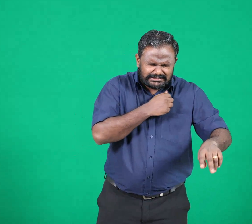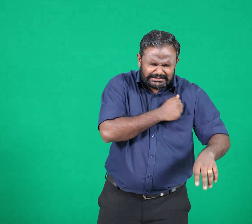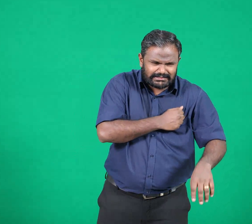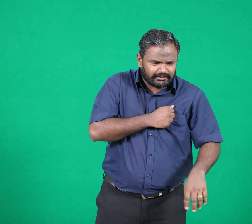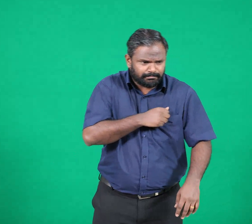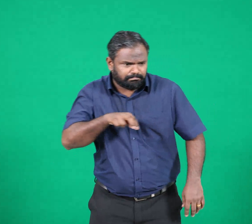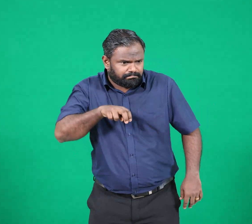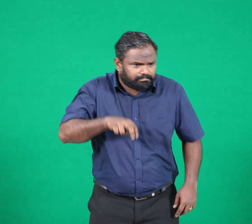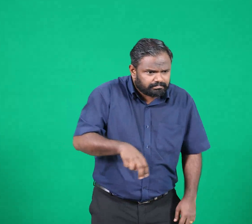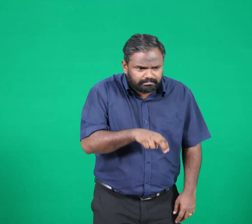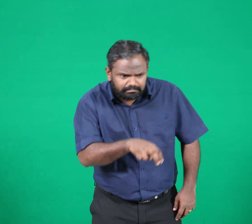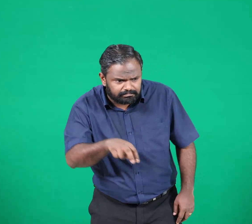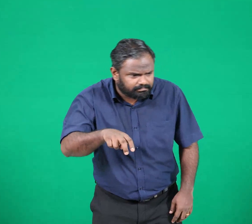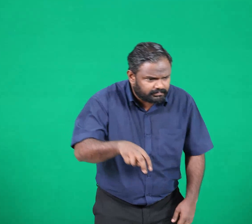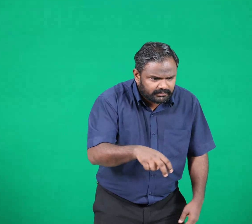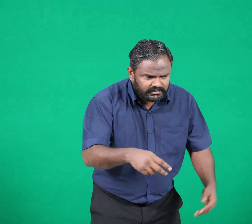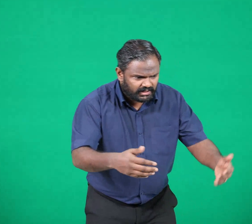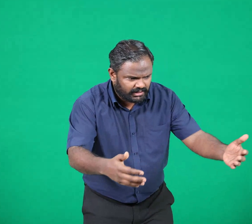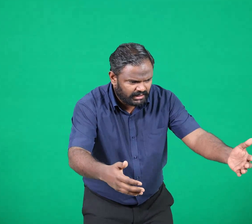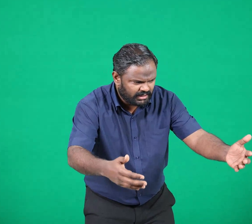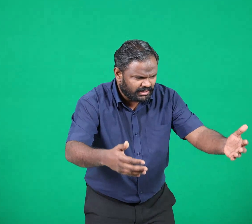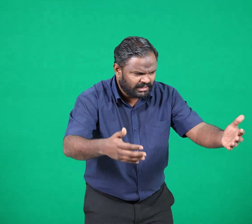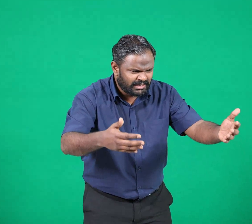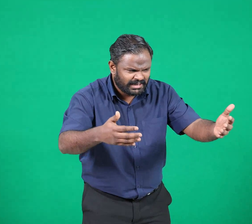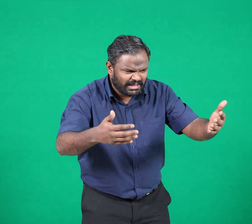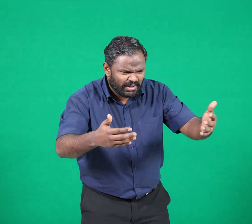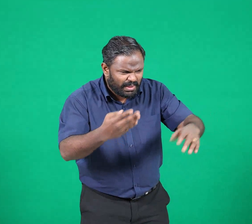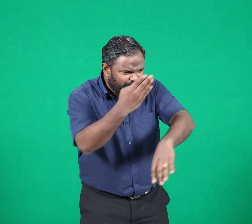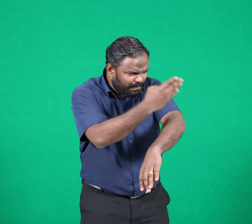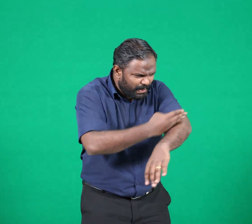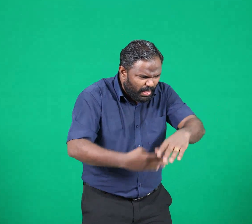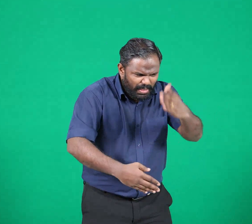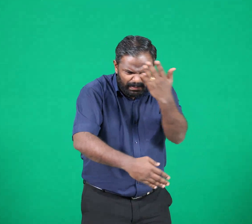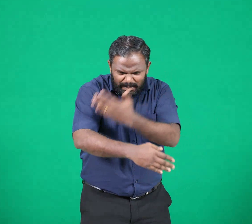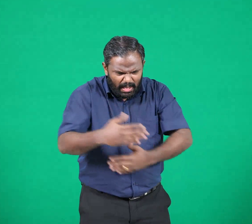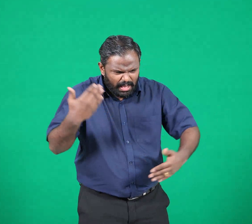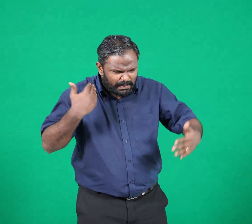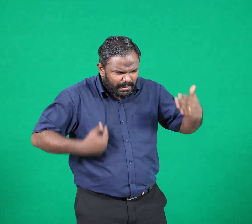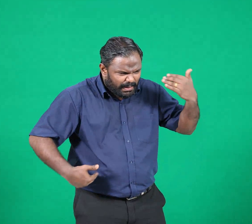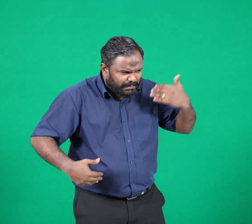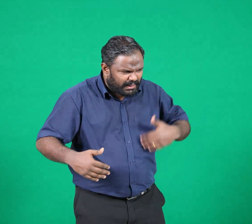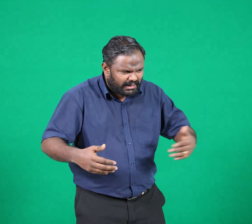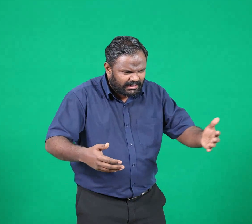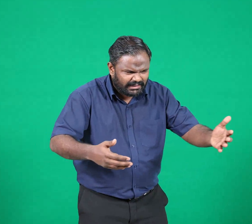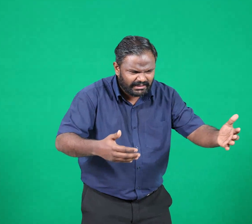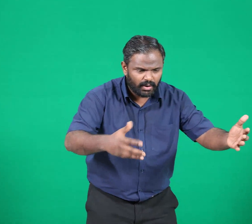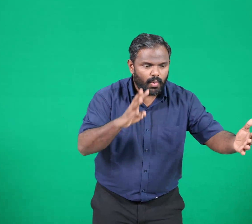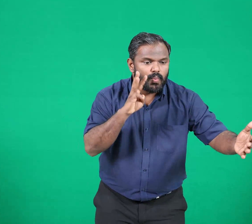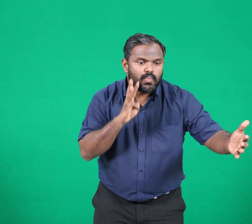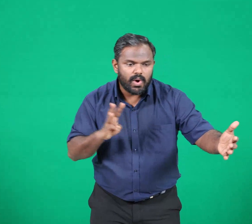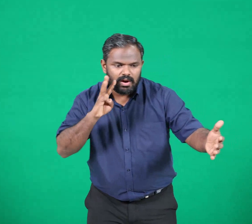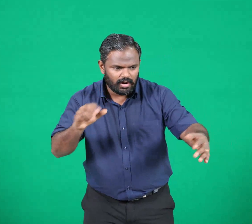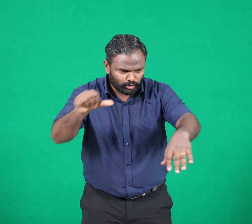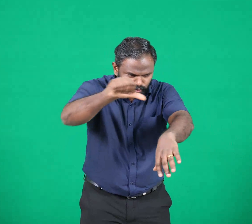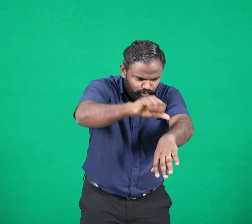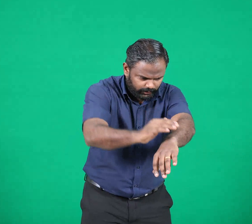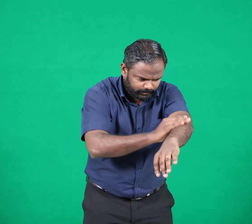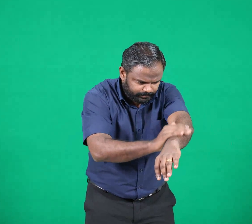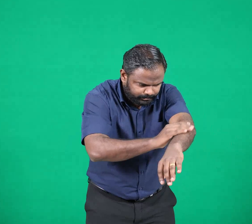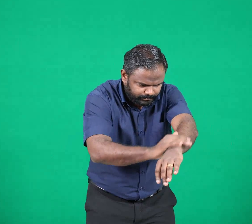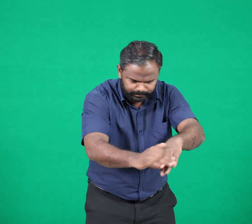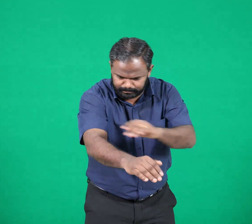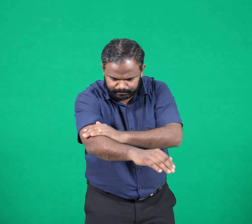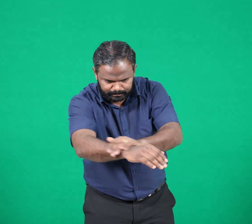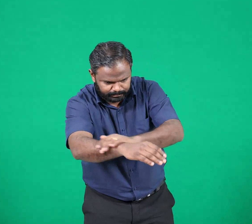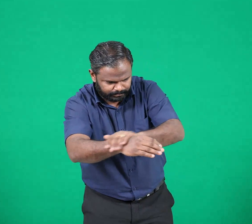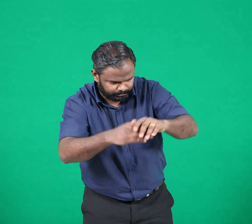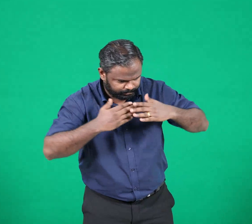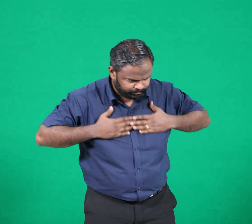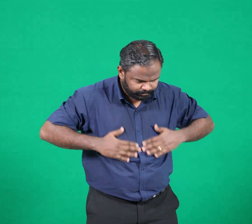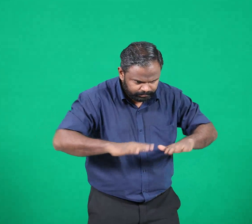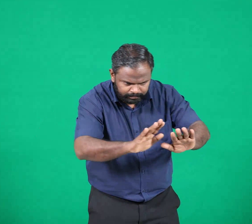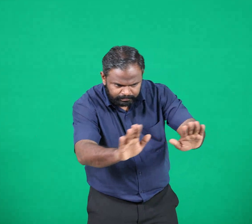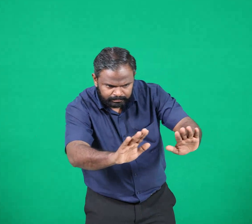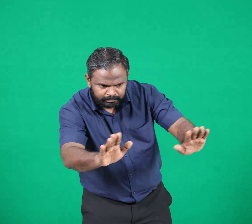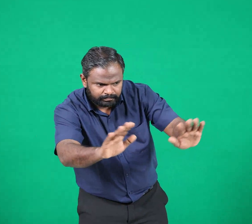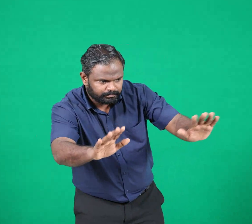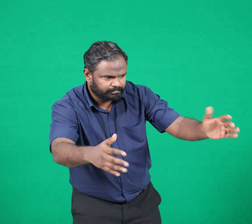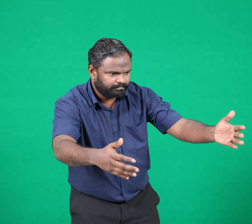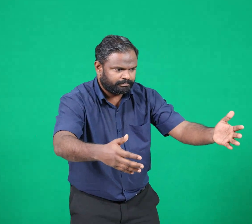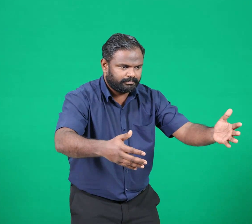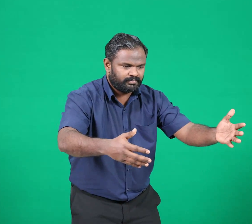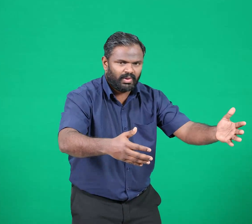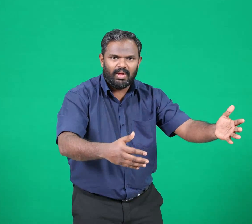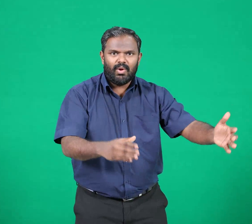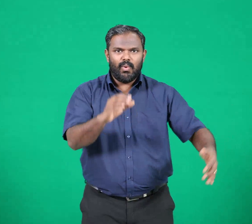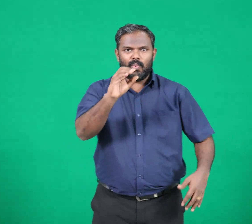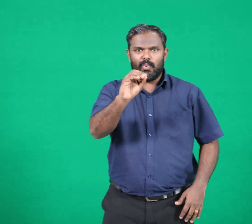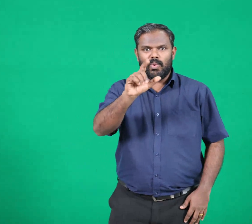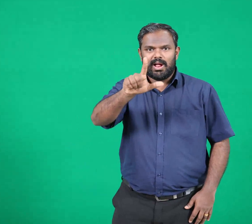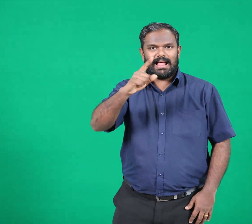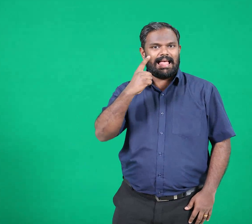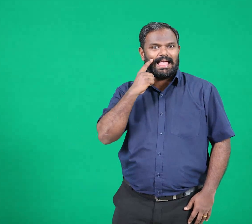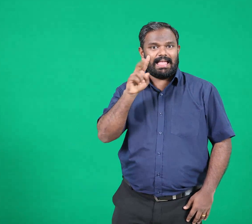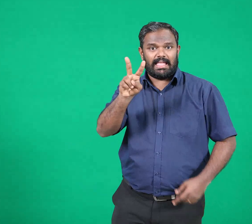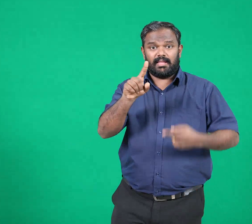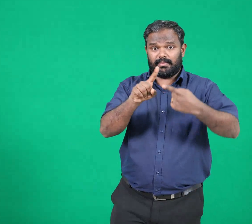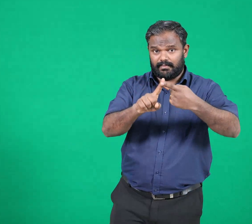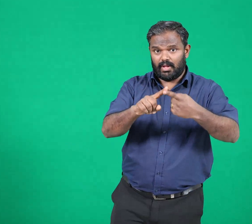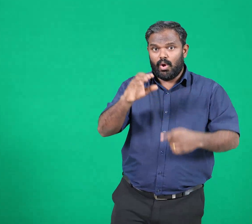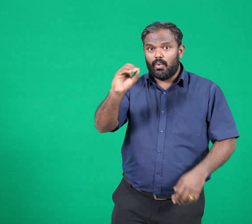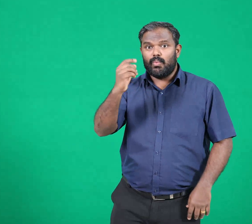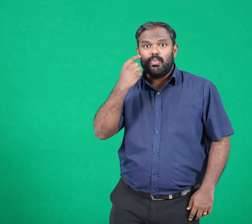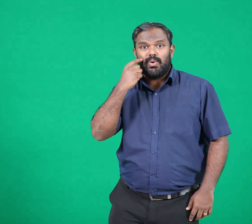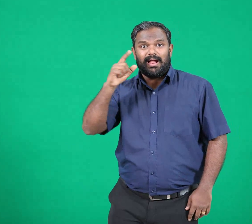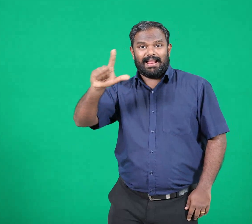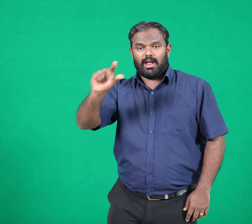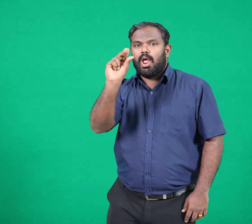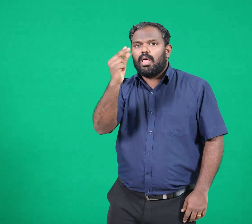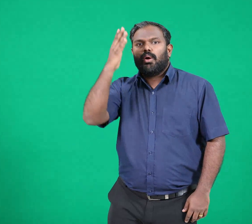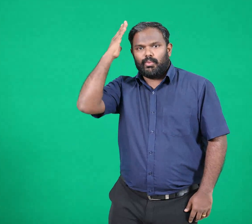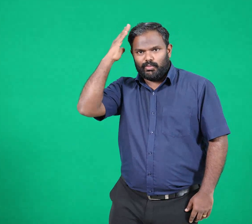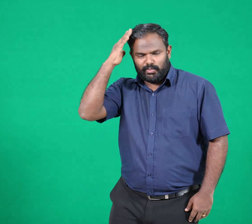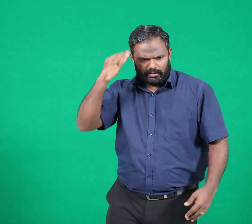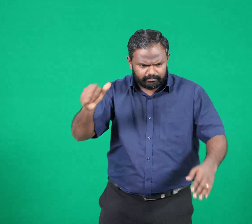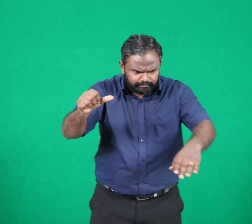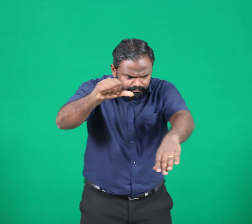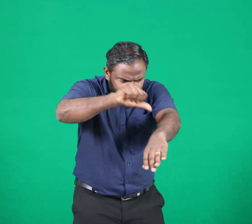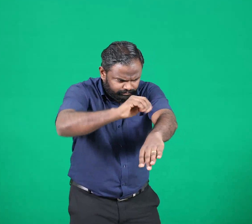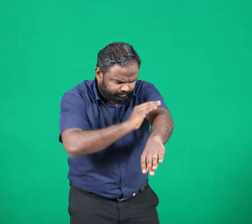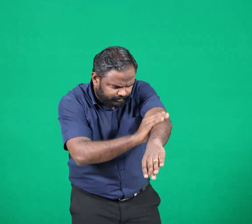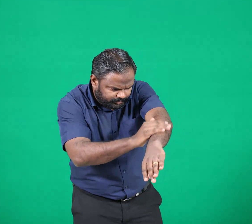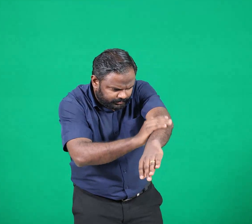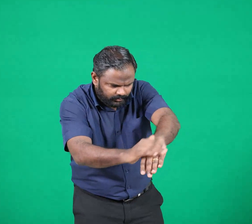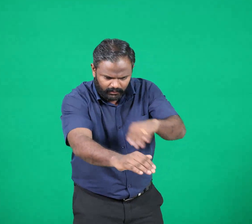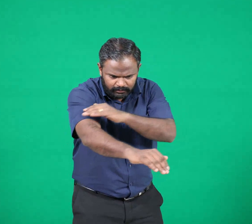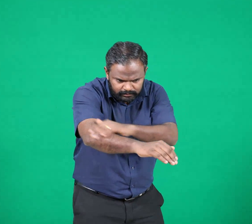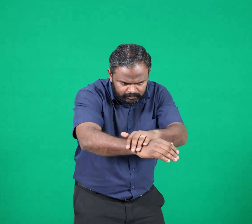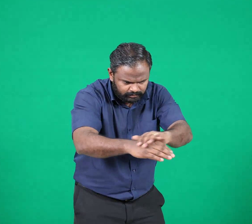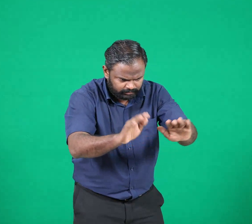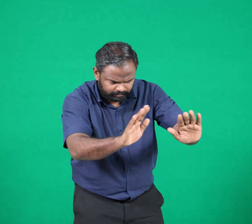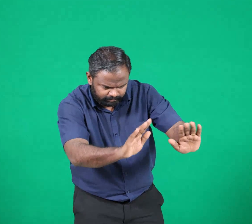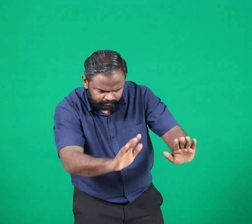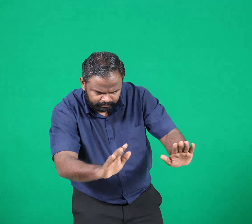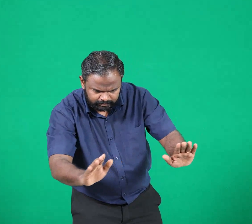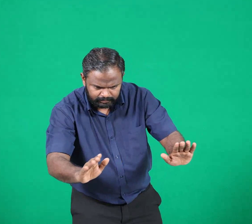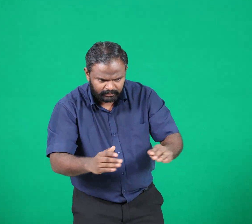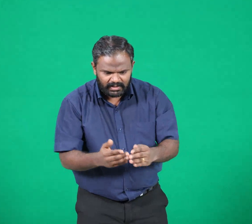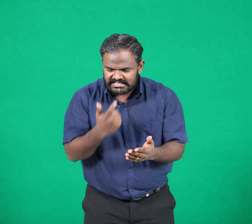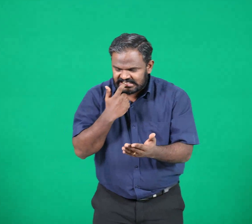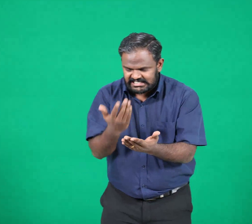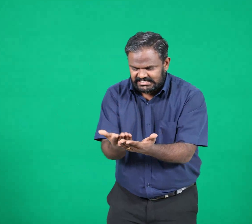He went to him and bandaged his wounds, pouring on oil and wine.